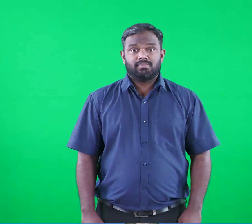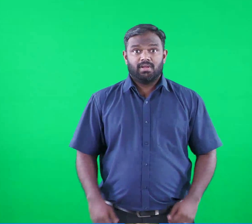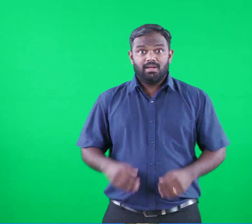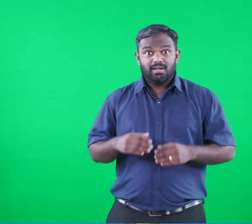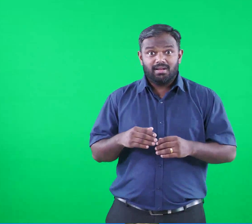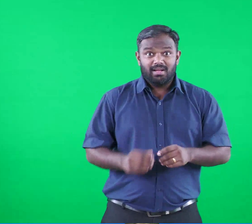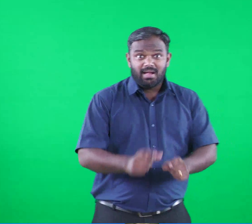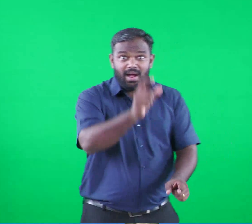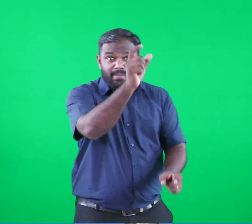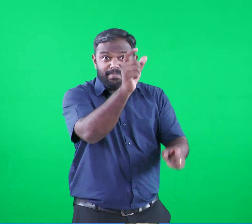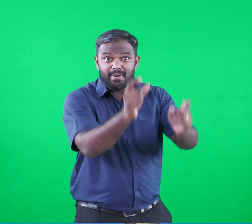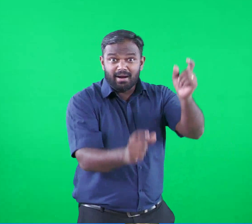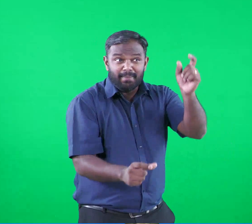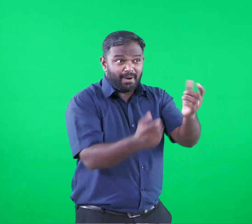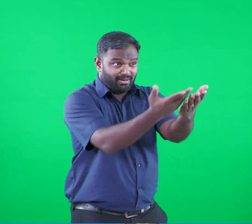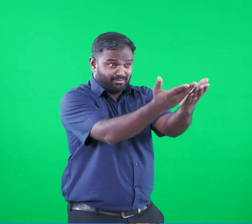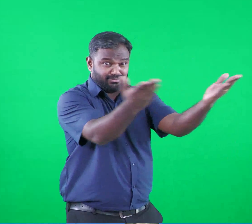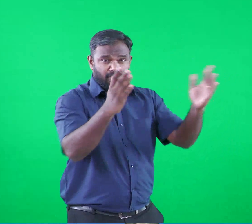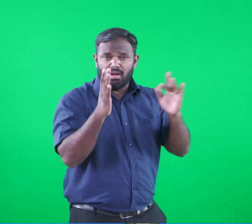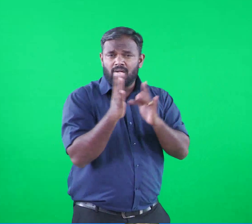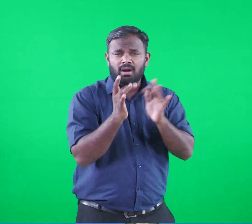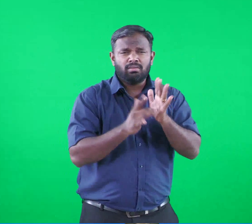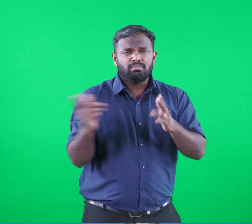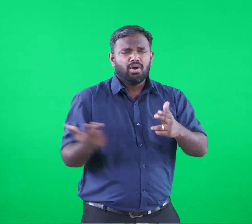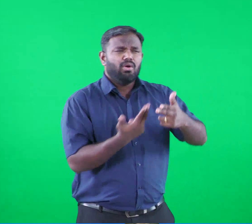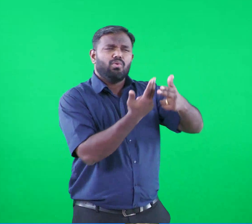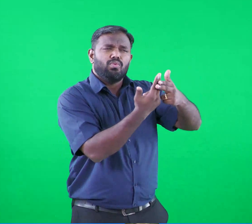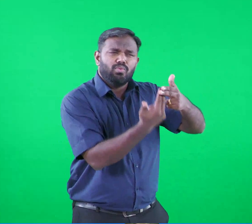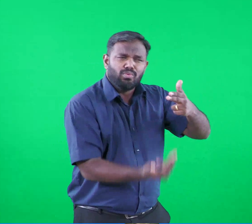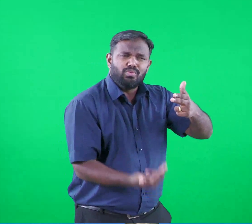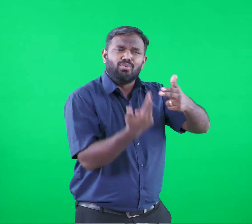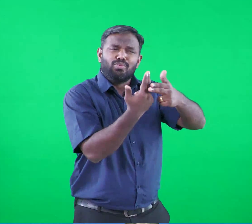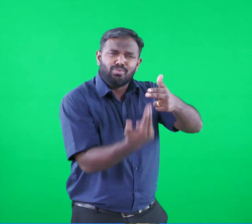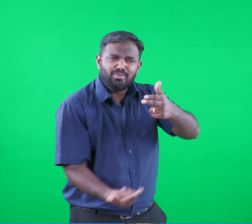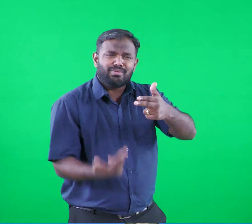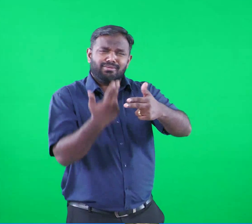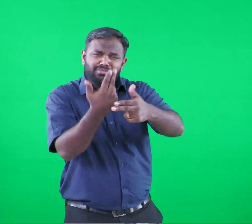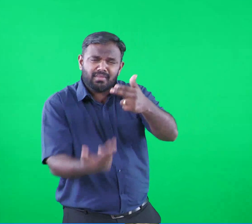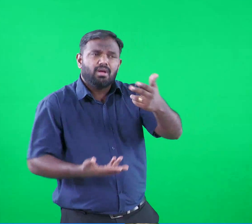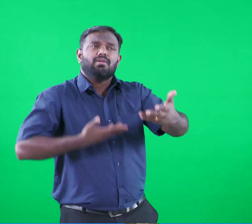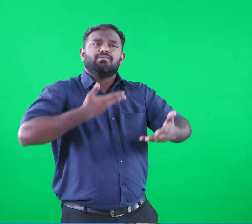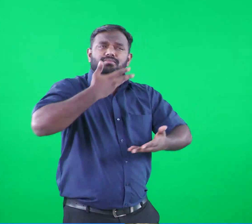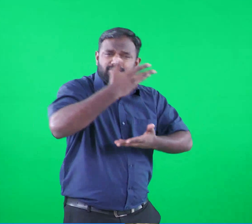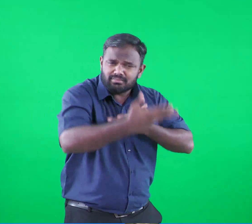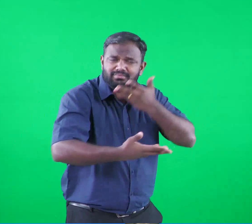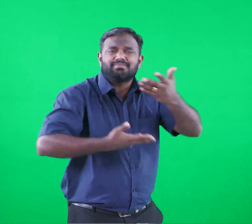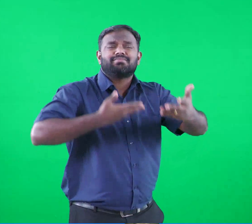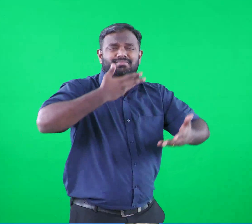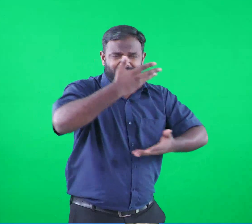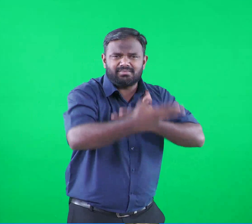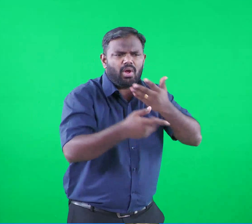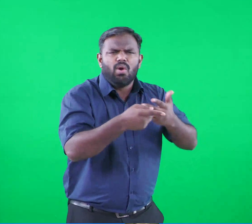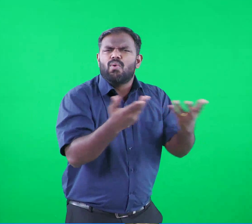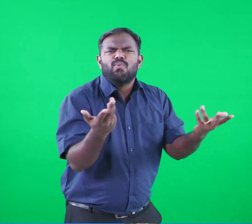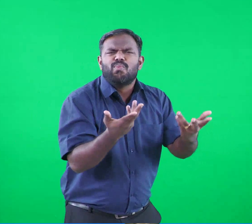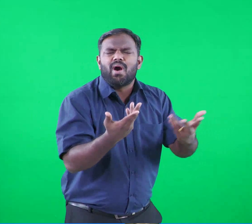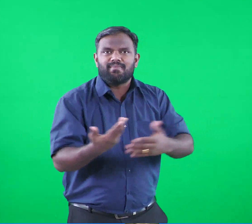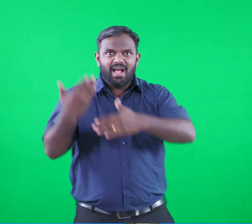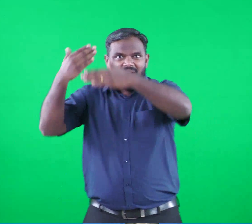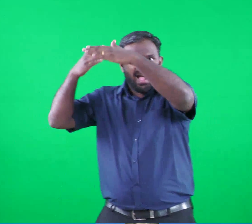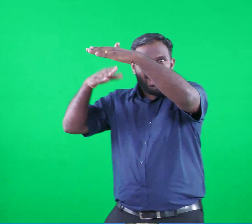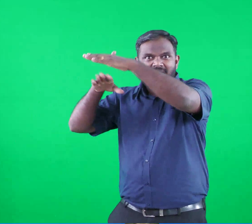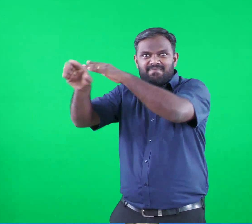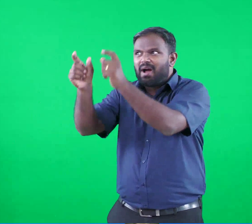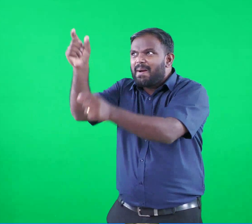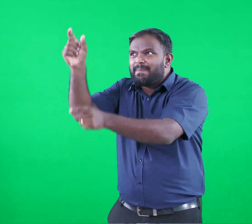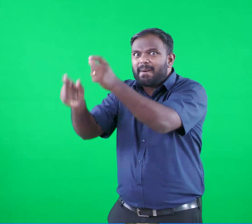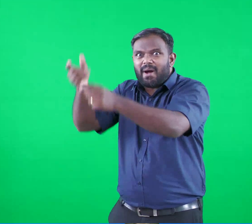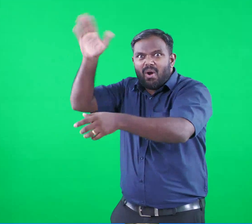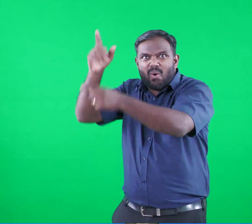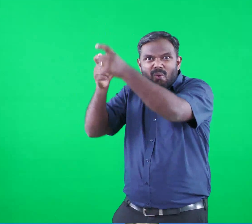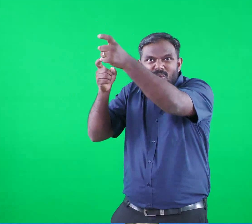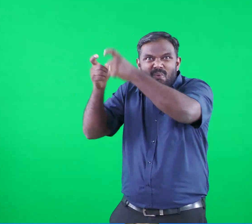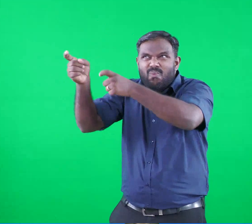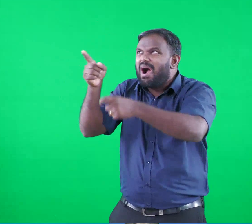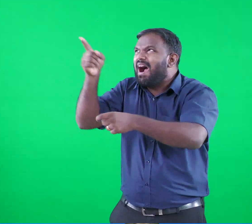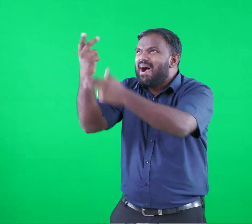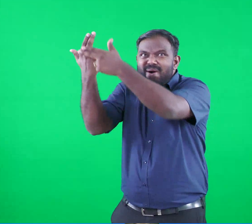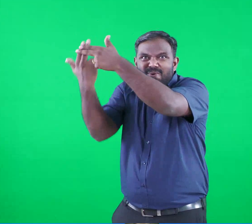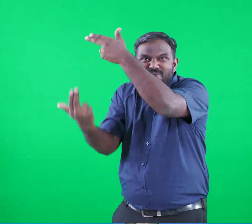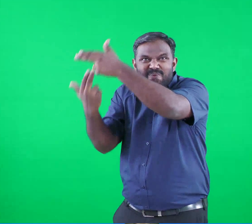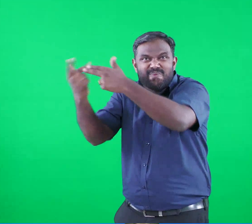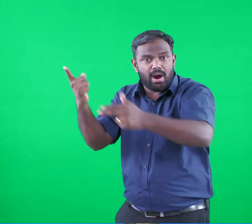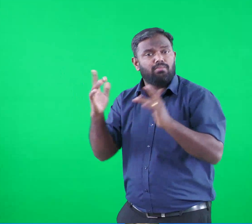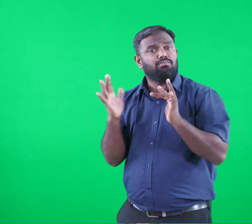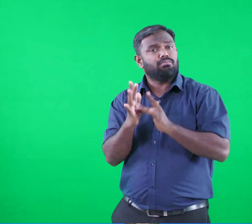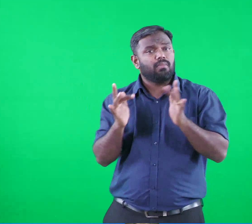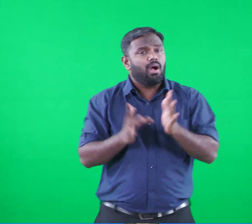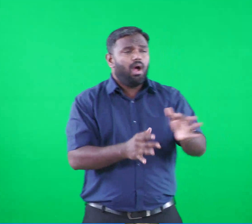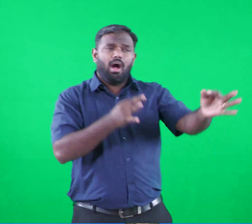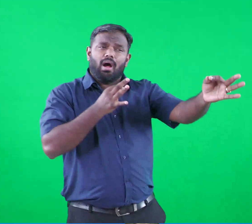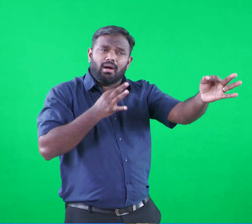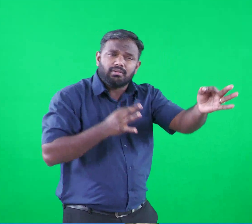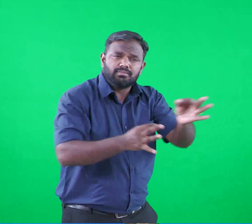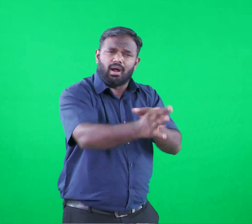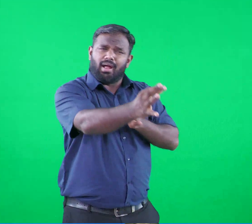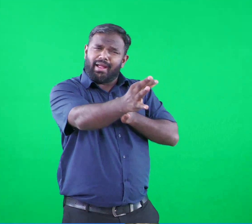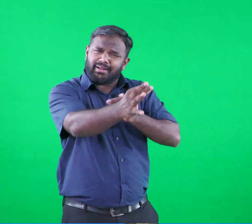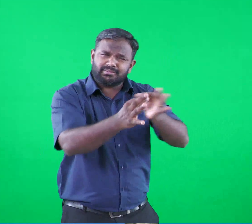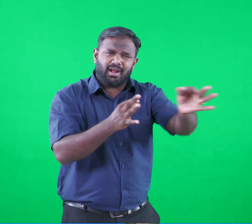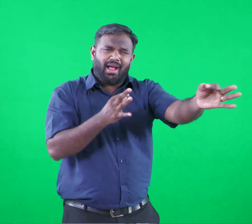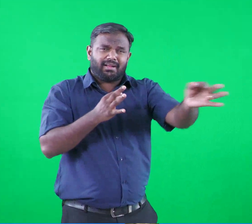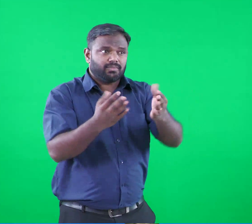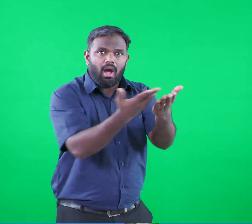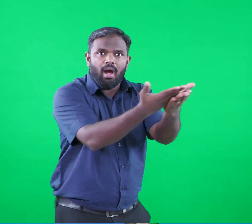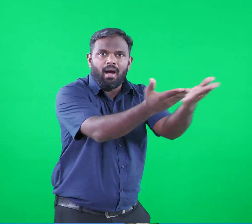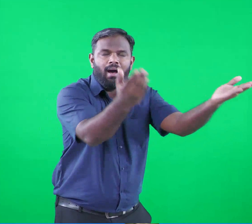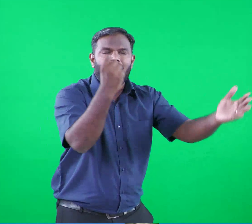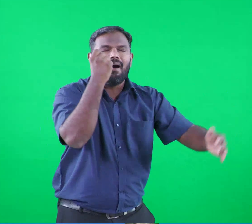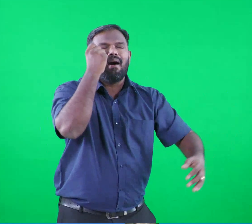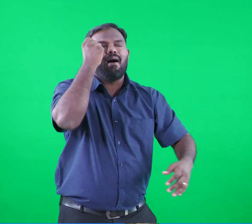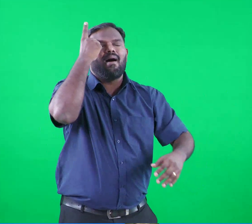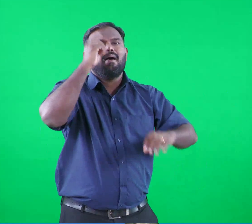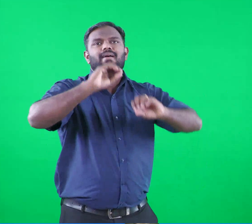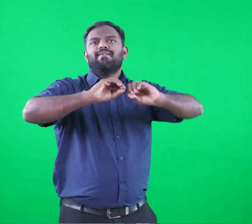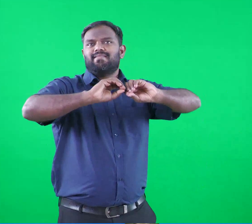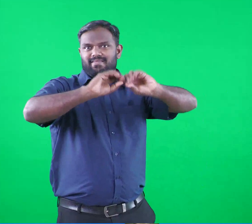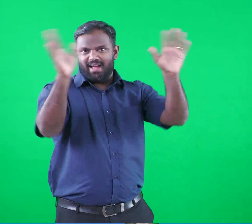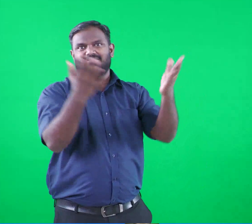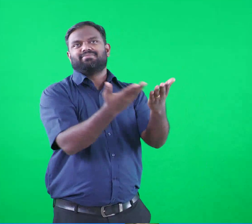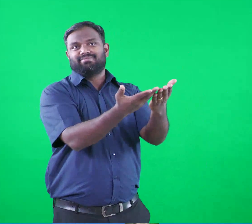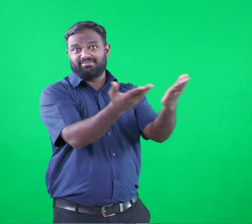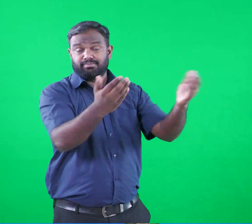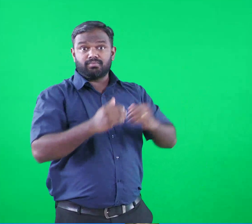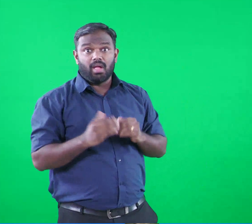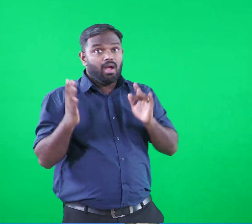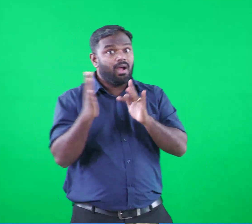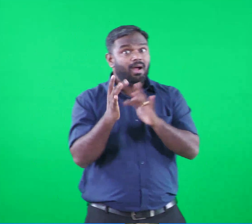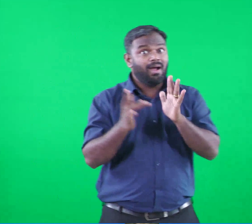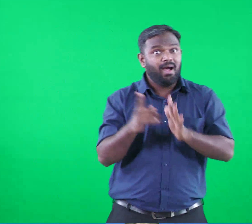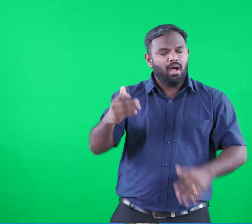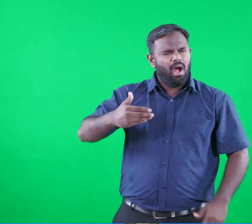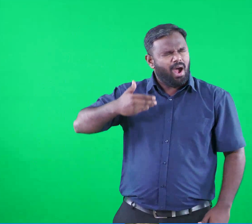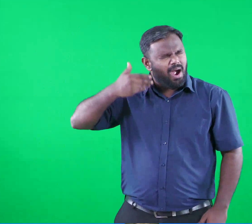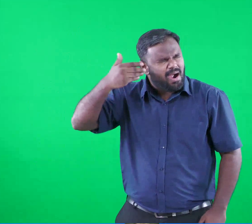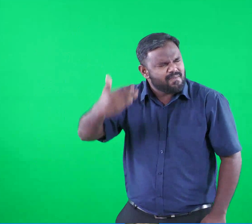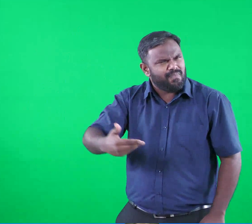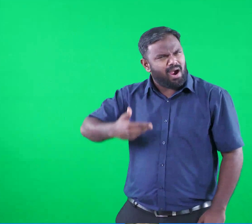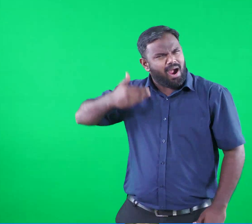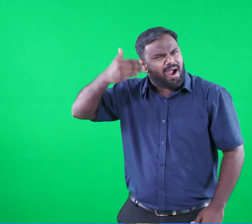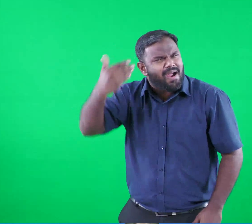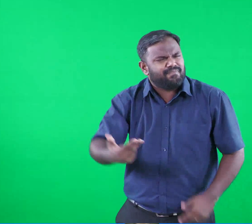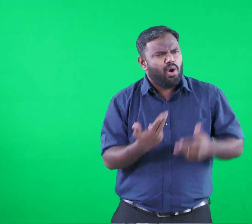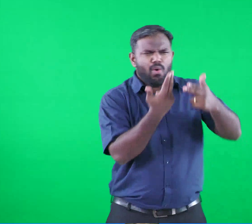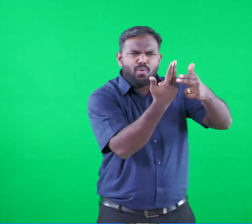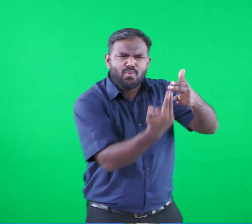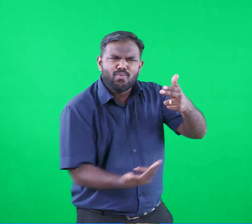With many such parables Jesus spoke the word to them, to the extent that they could understand.